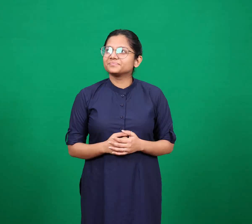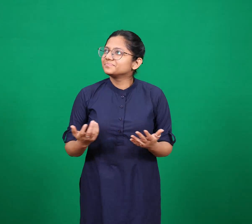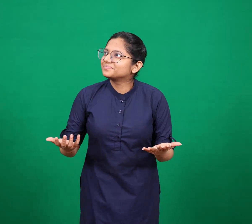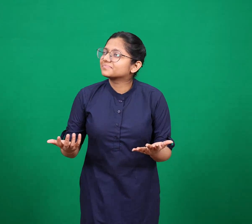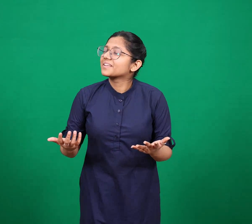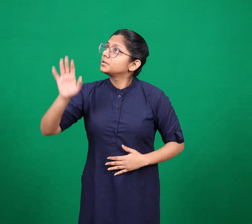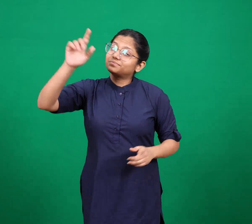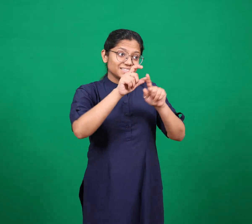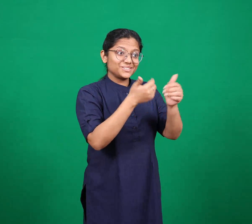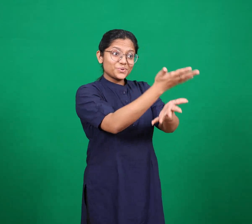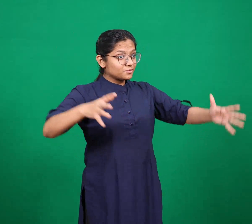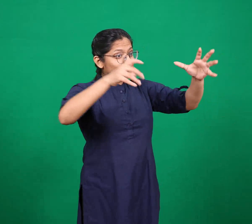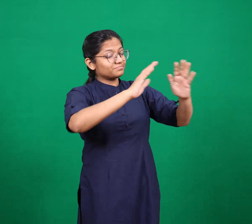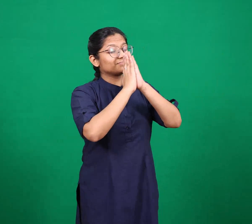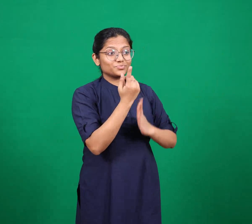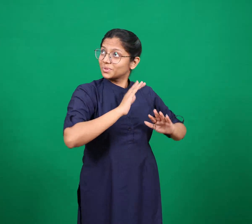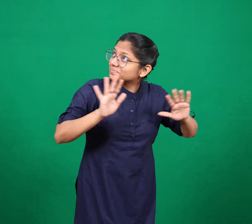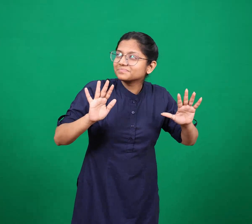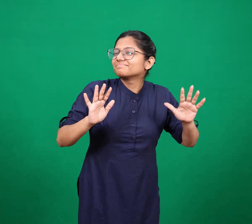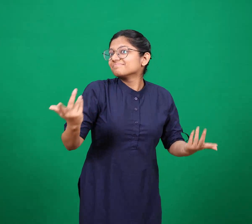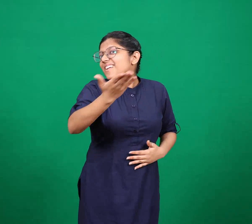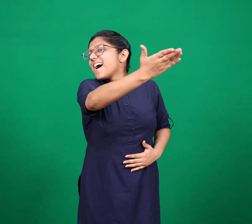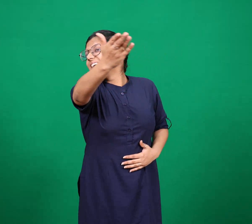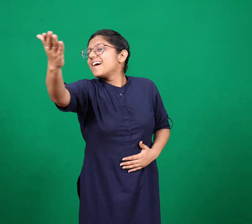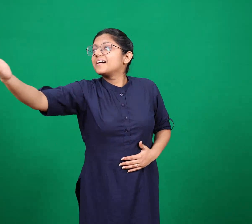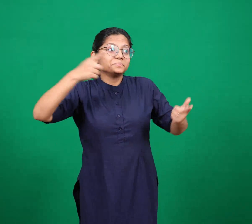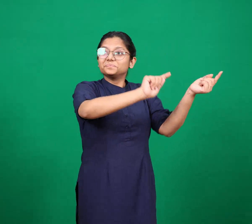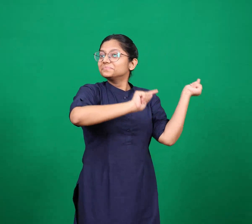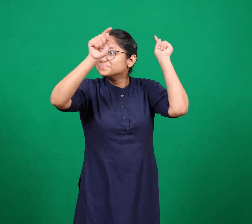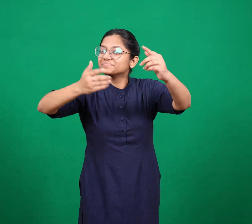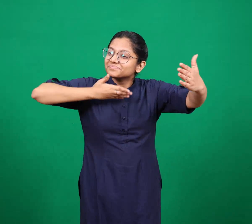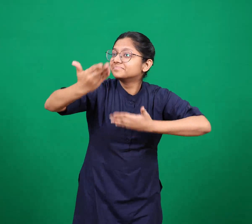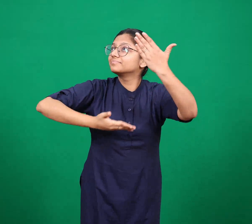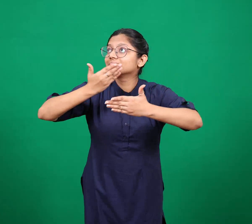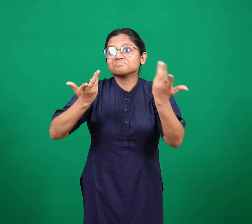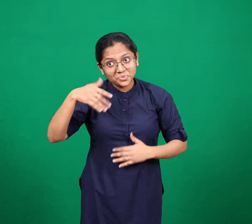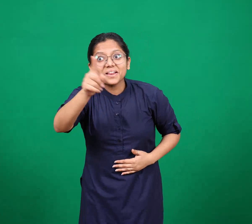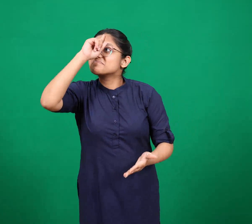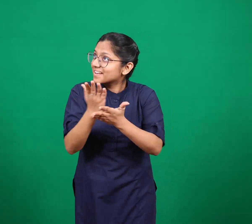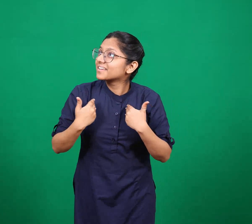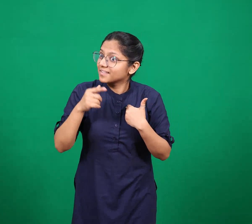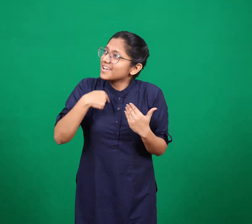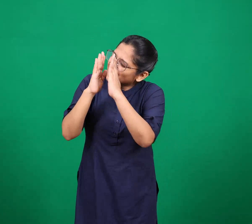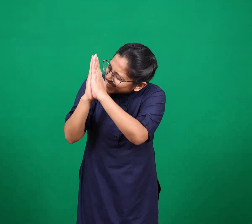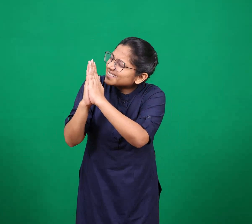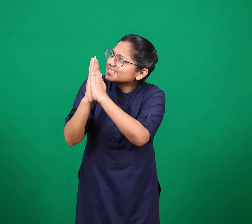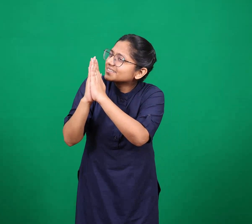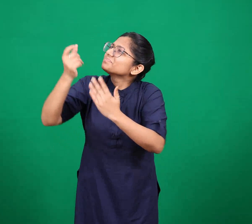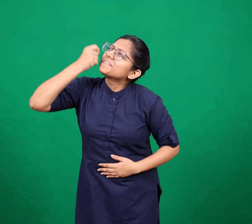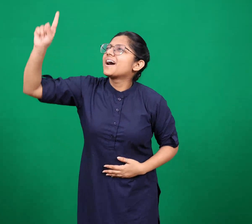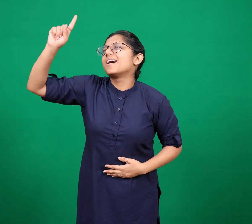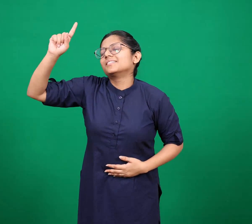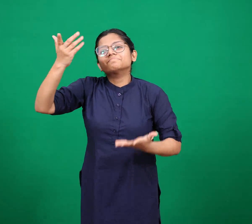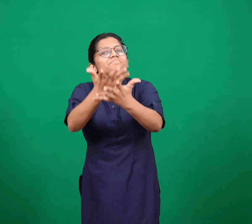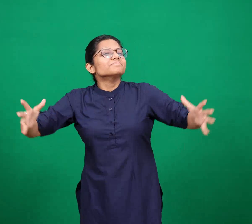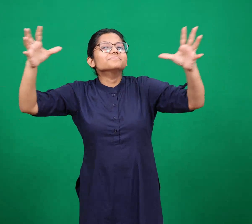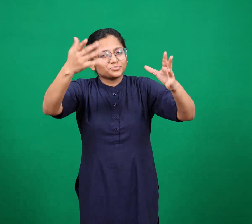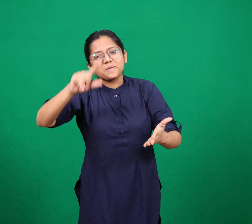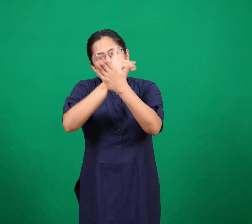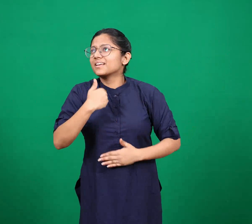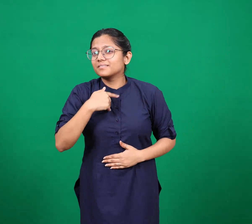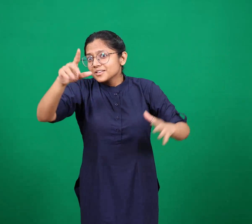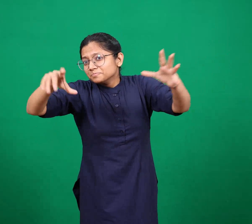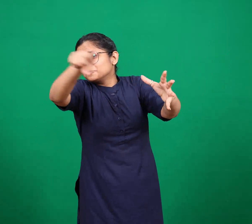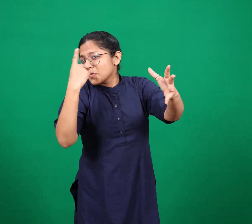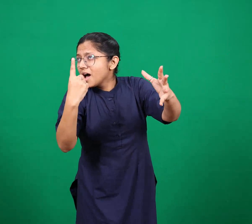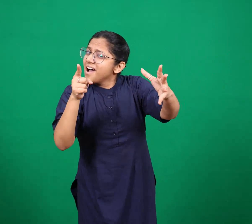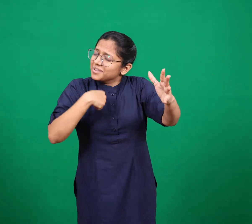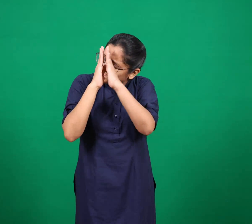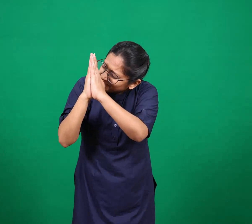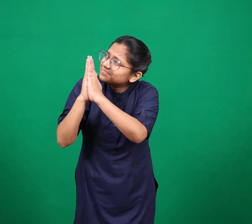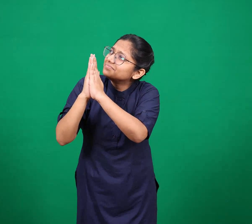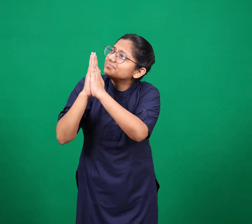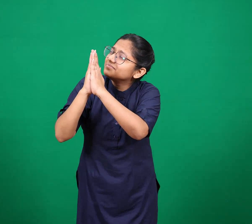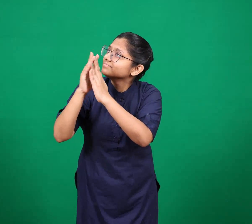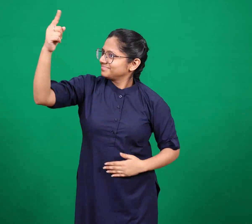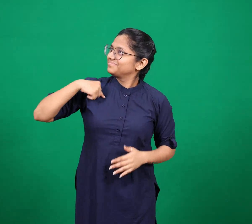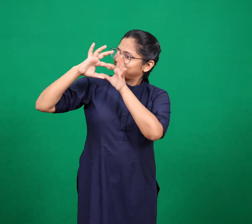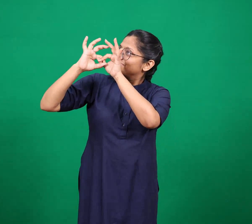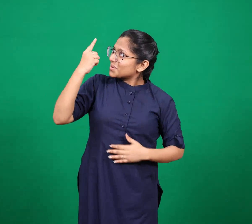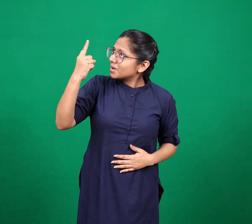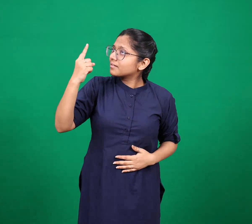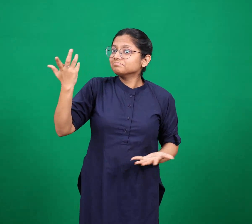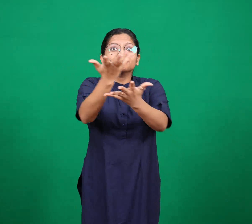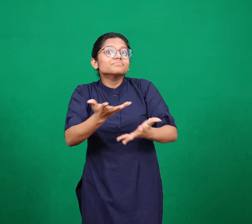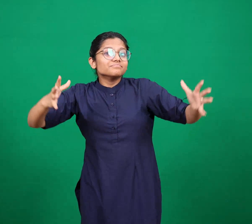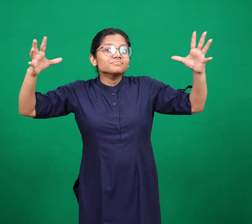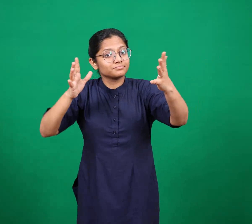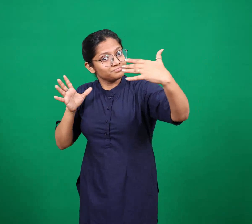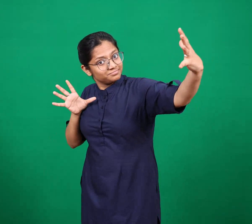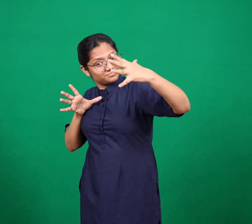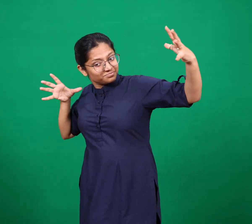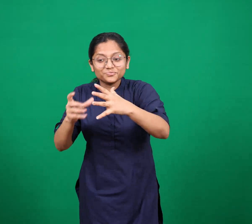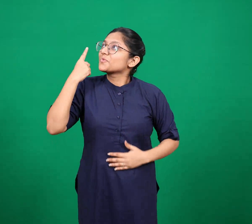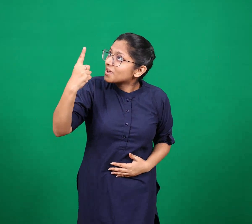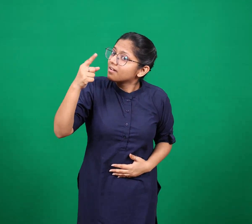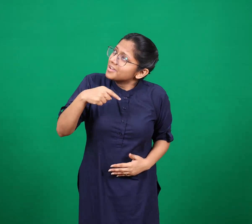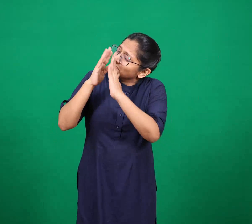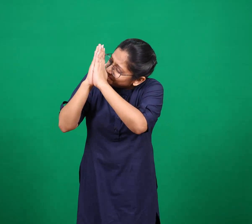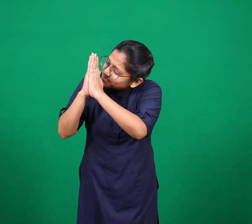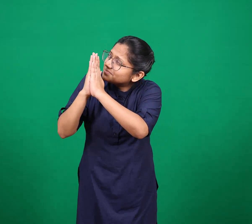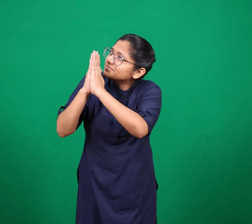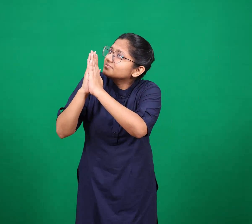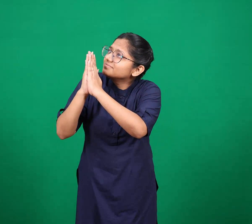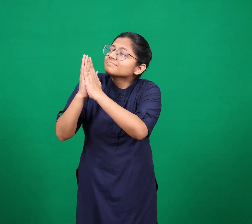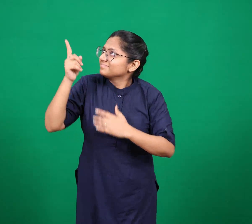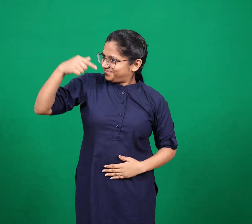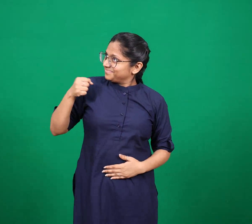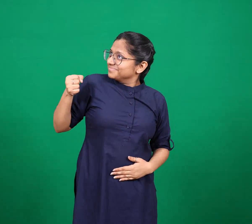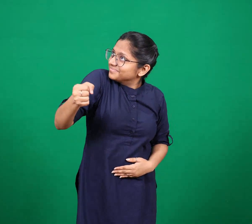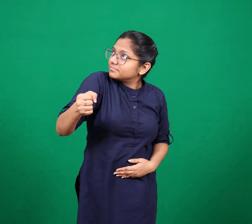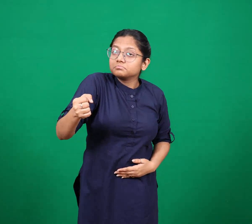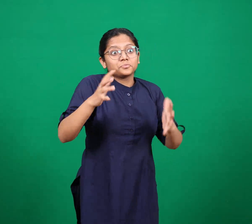I am not asking on behalf of them alone, but also on behalf of those who will believe in Me through their message, that all of them may be one, as You, Father, are in Me, and I am in You.